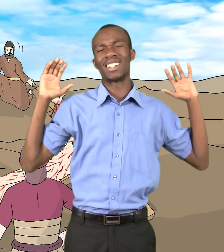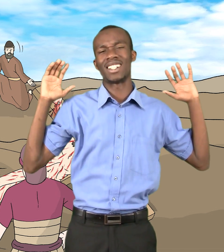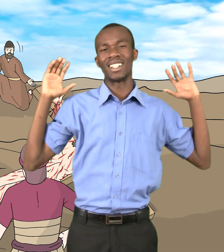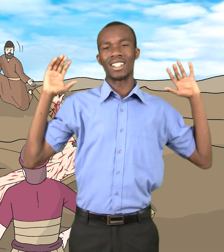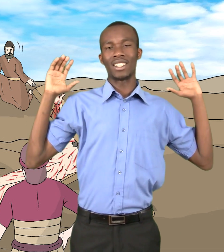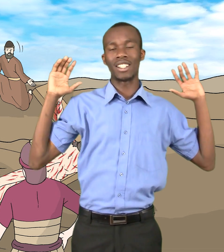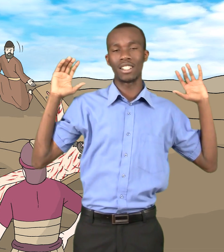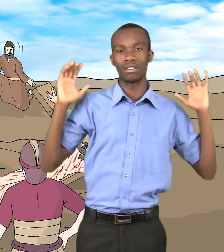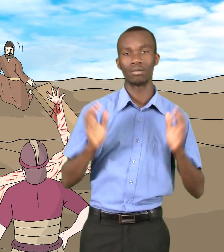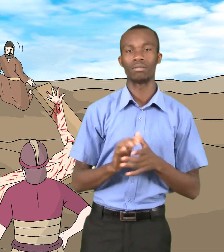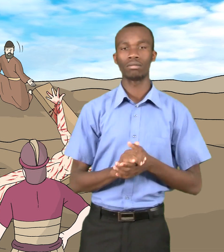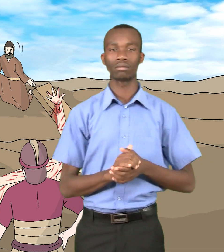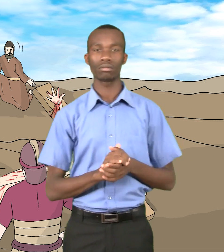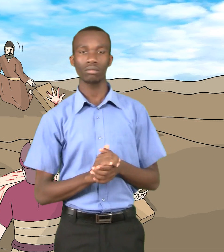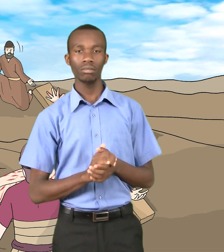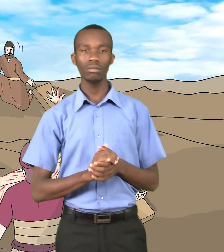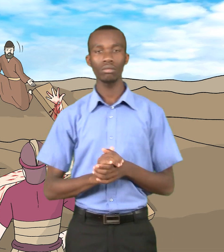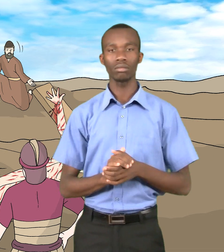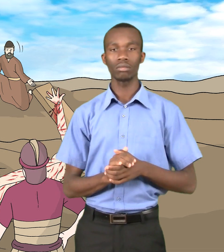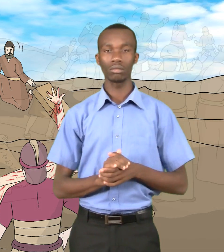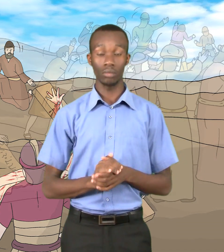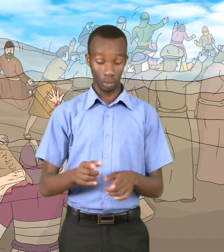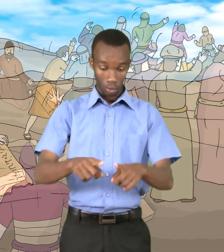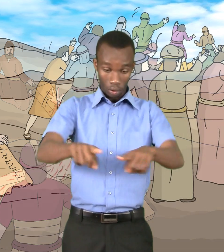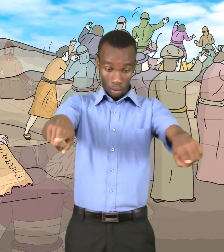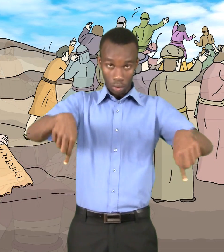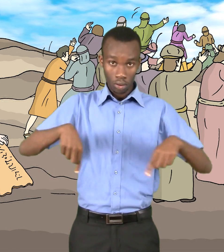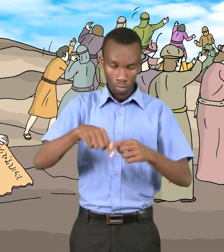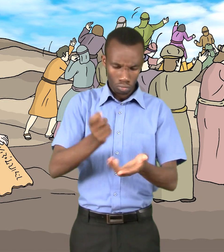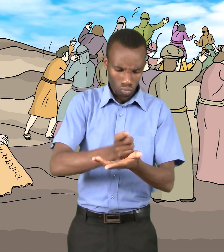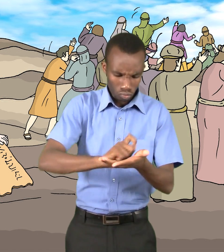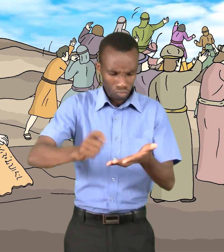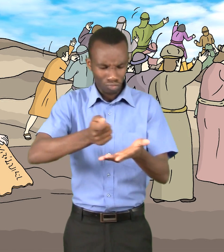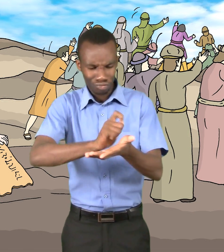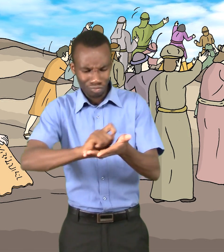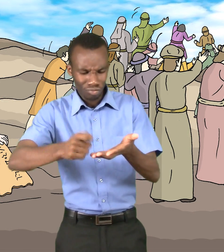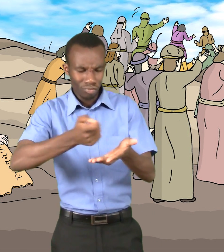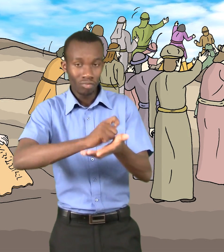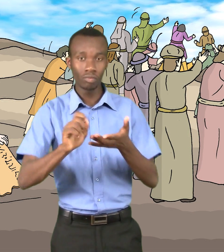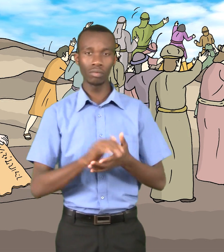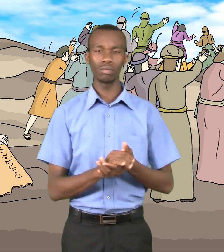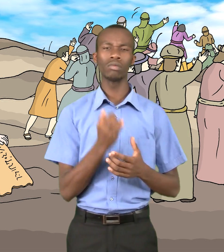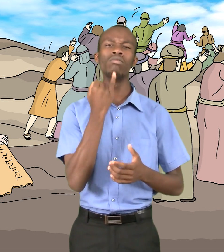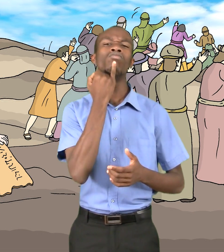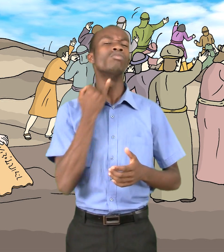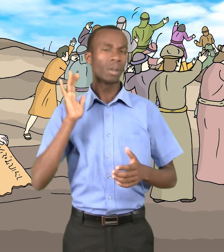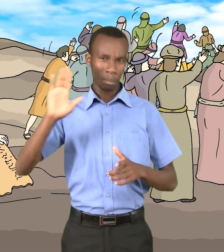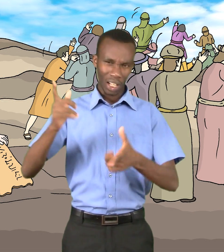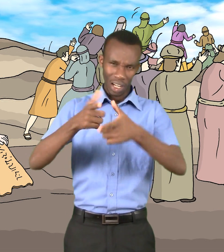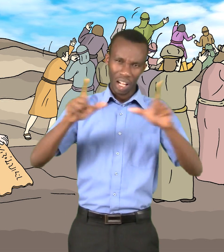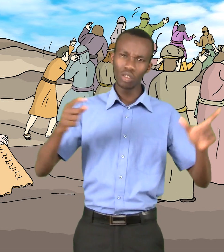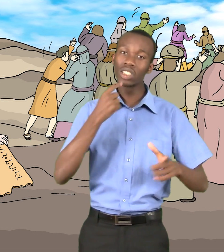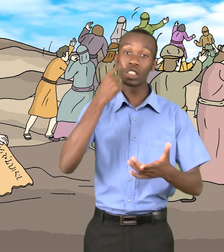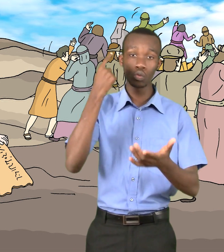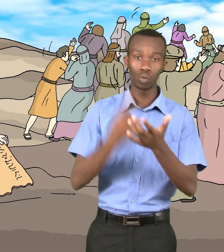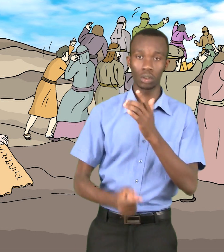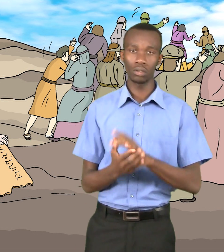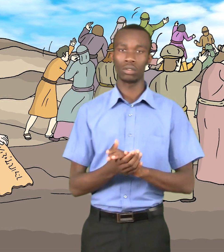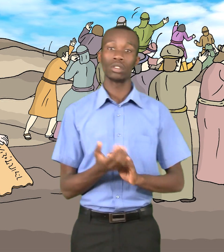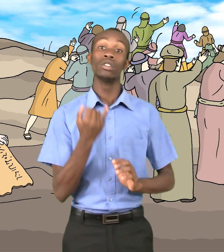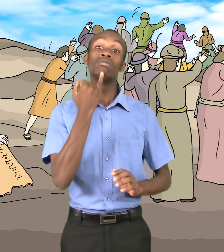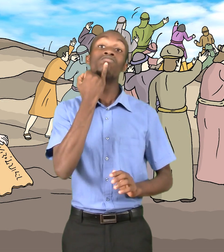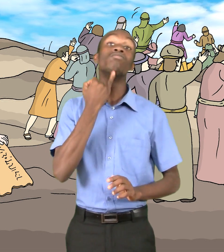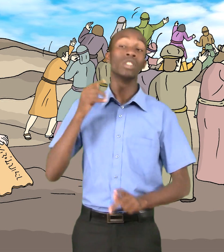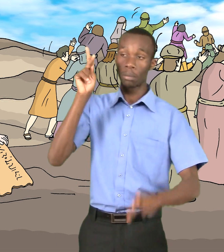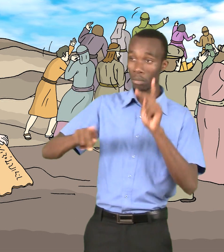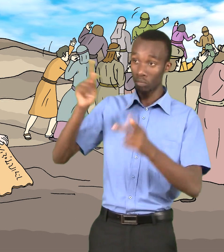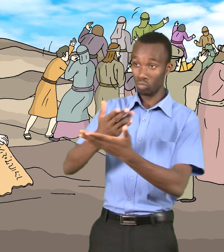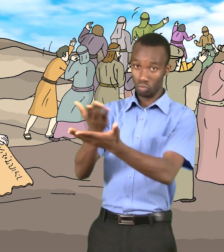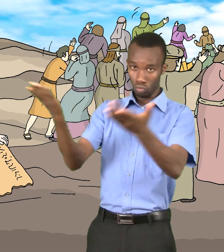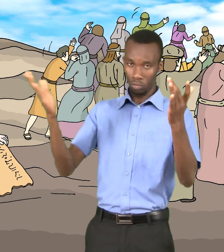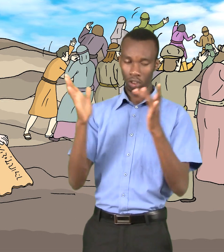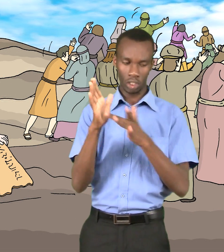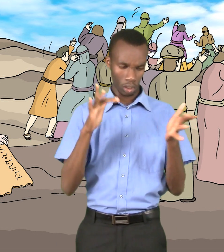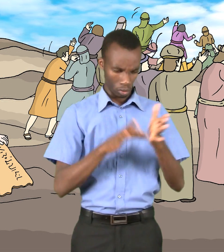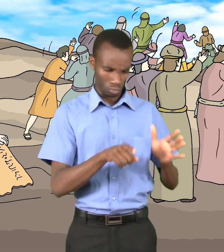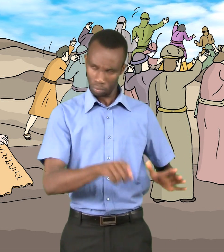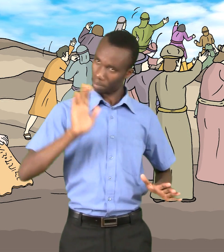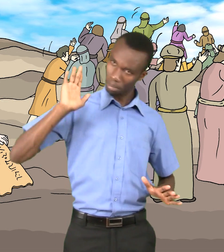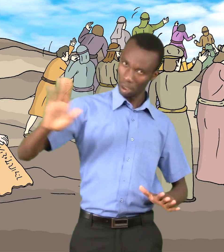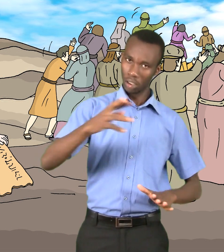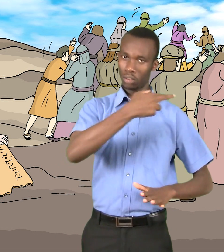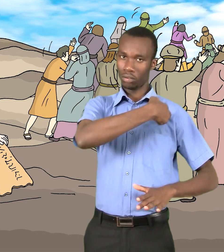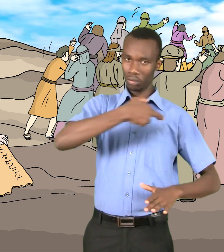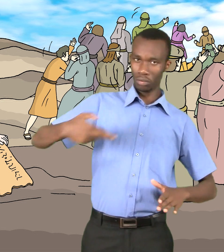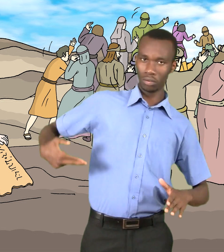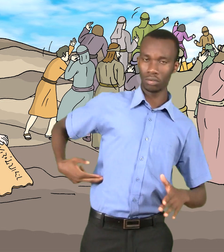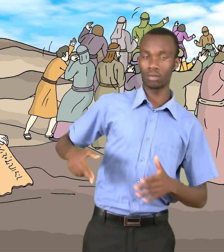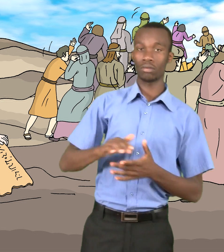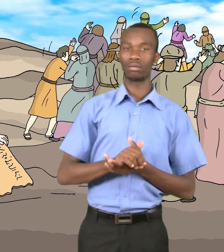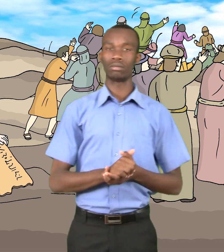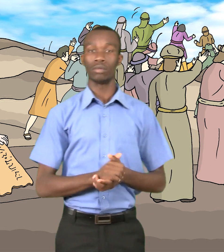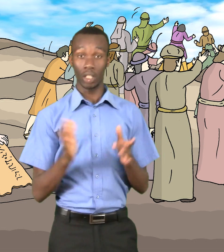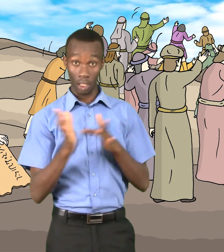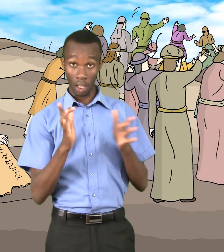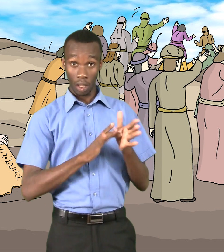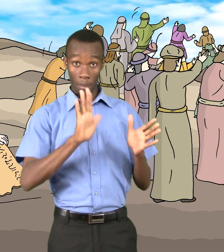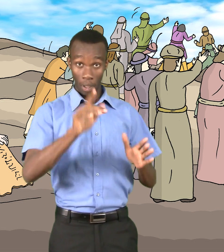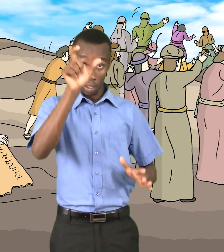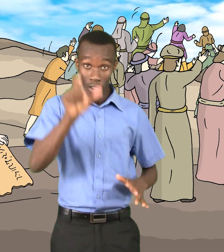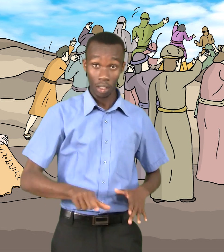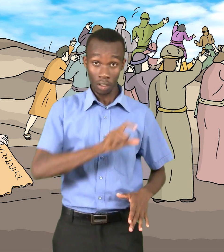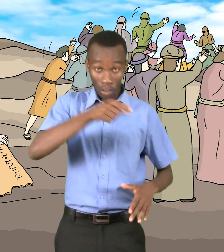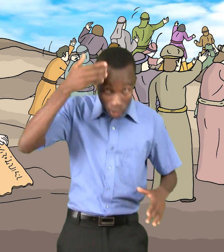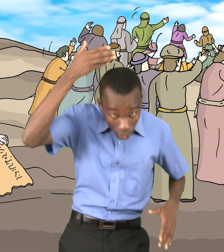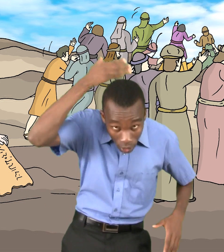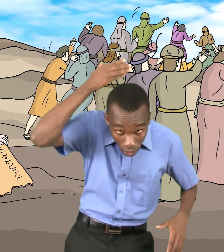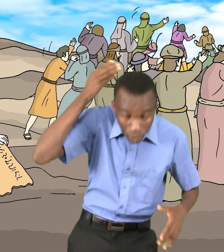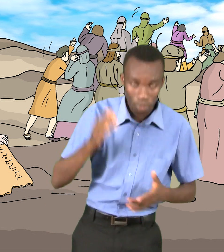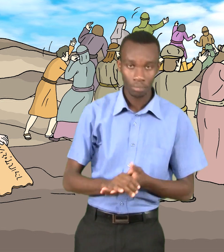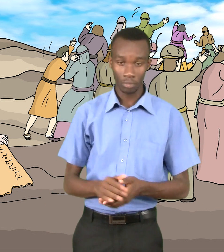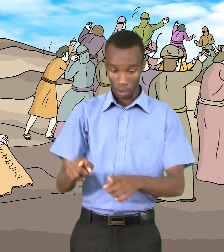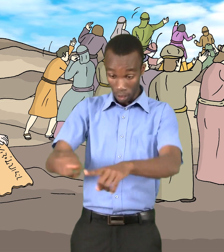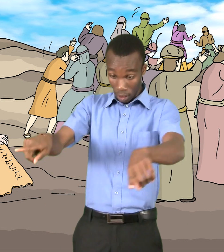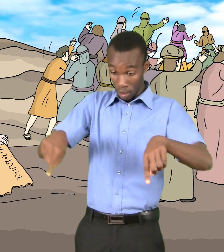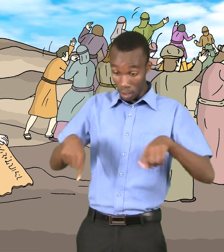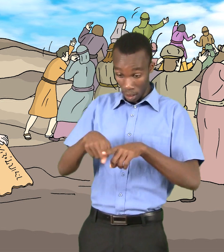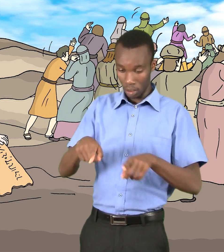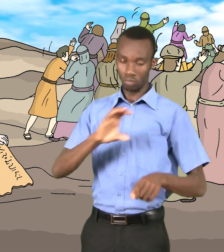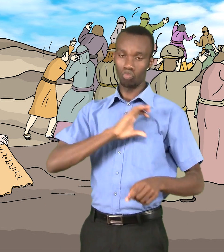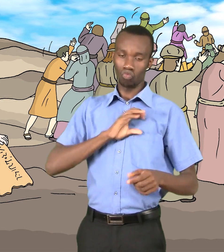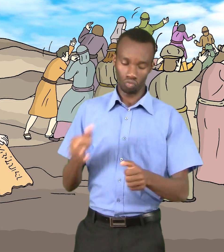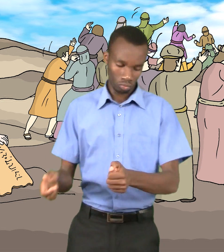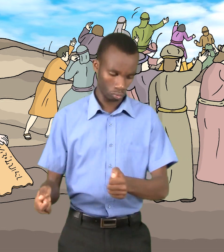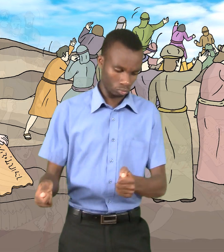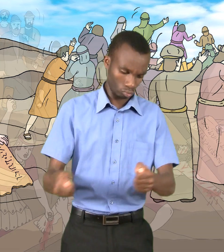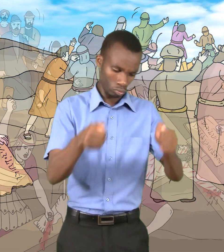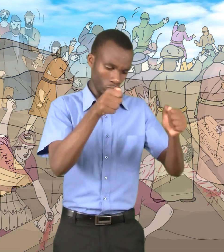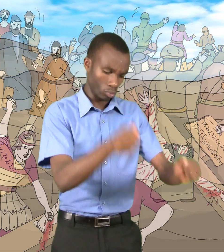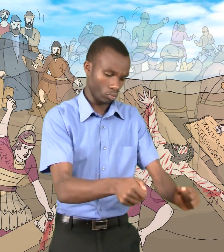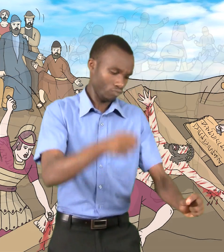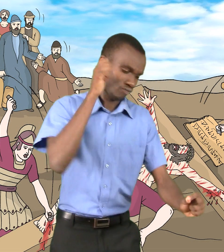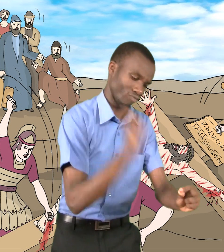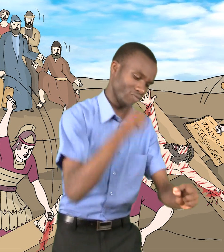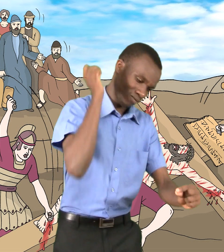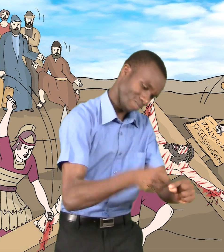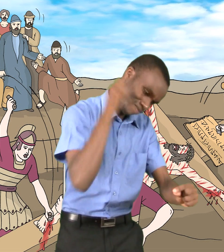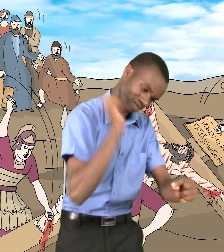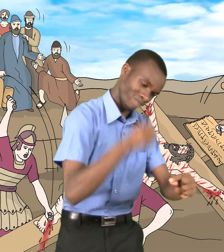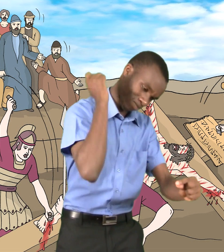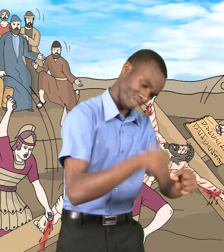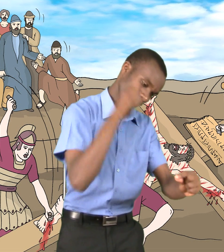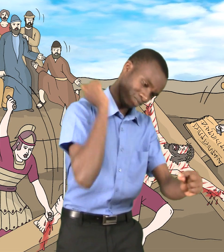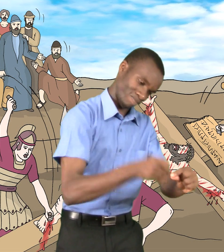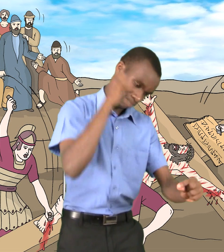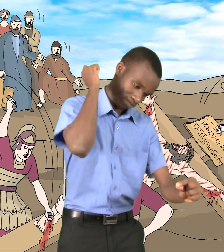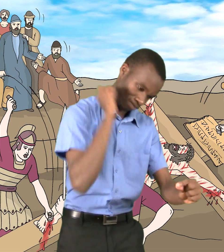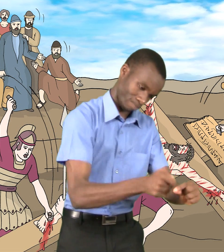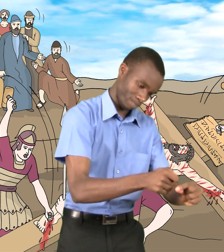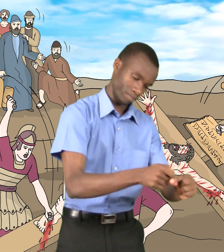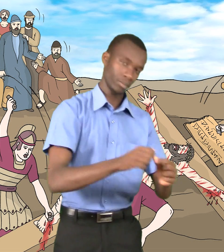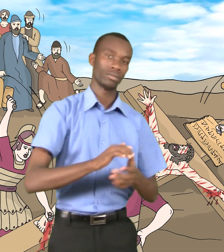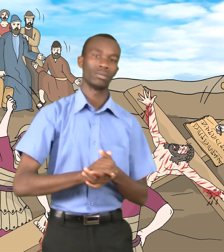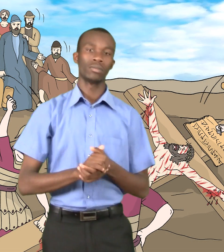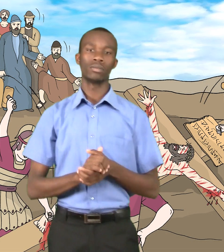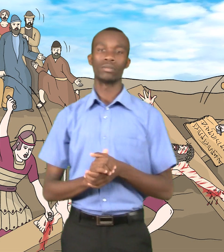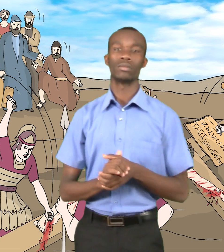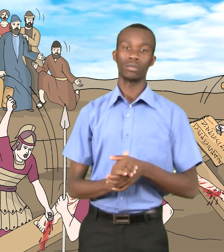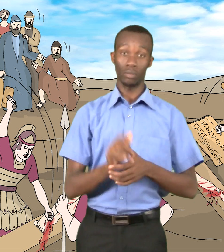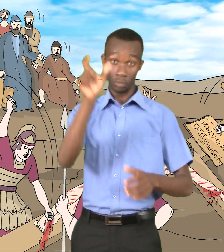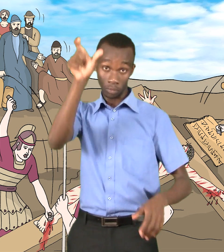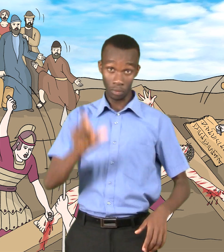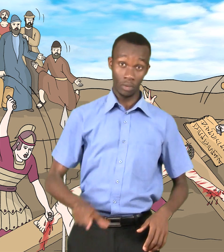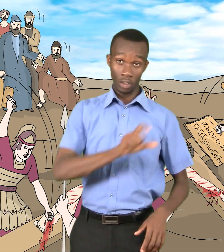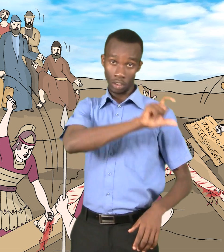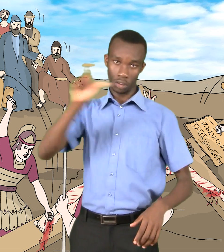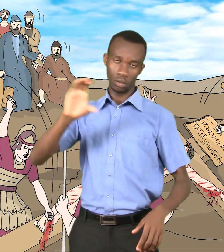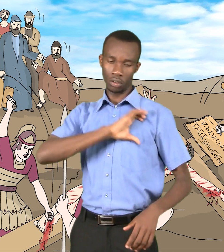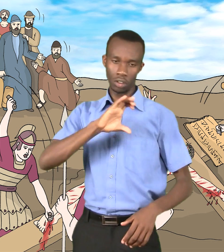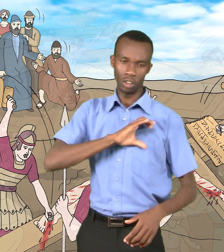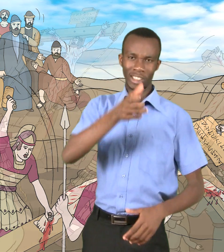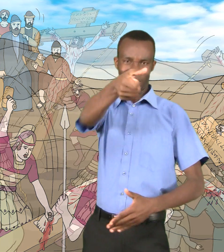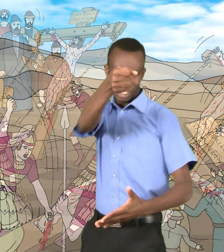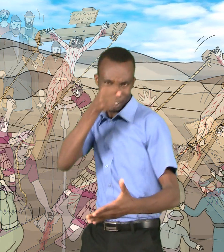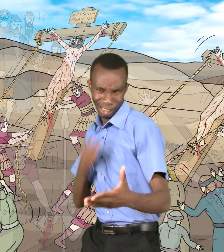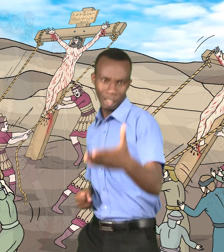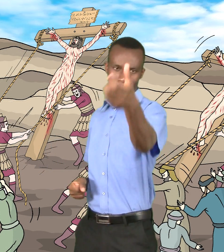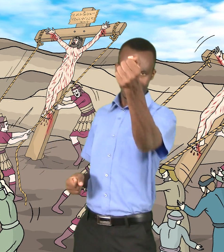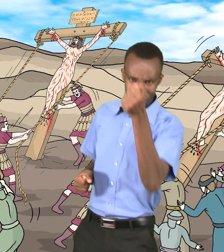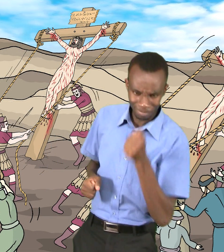Above His head they posted the written charge against Him: THIS IS JESUS, THE KING OF THE JEWS.